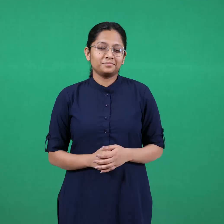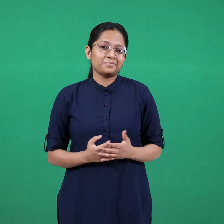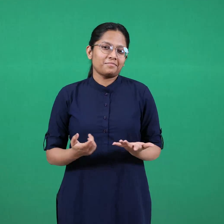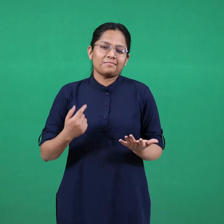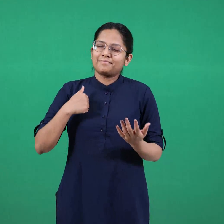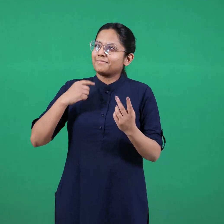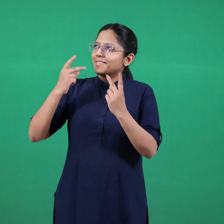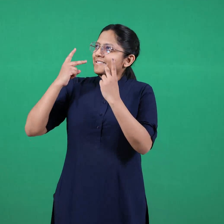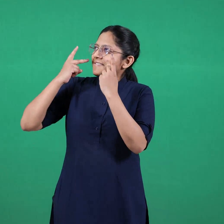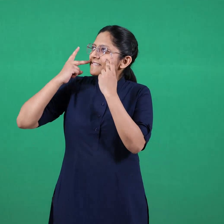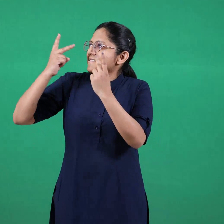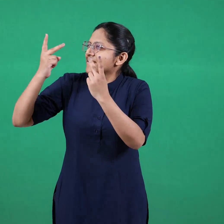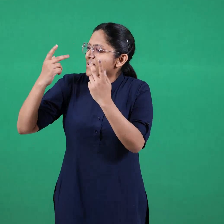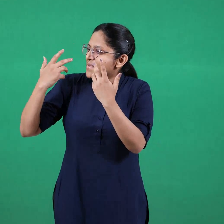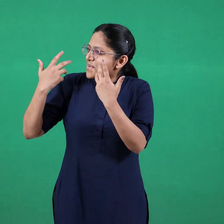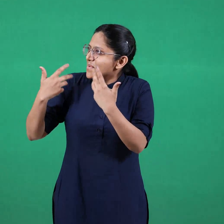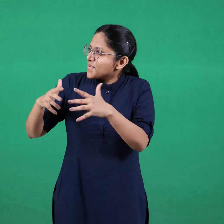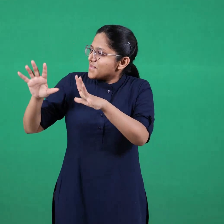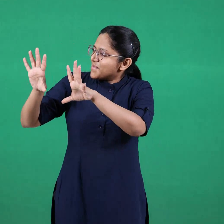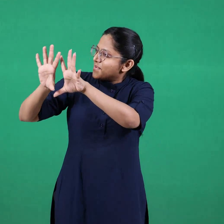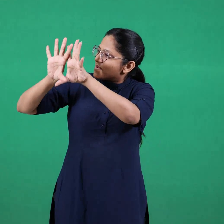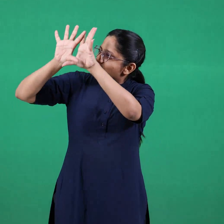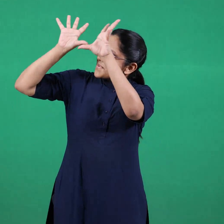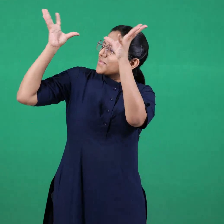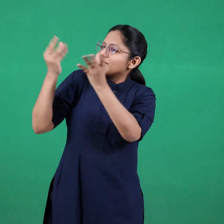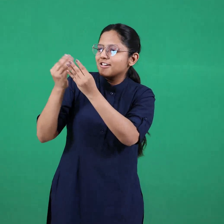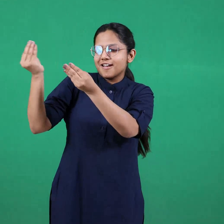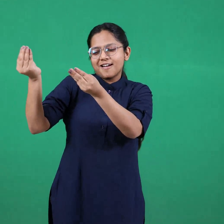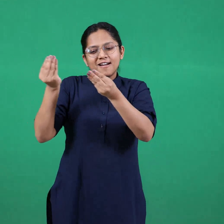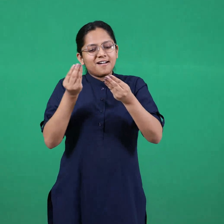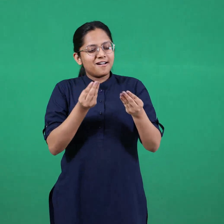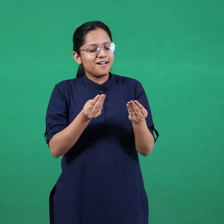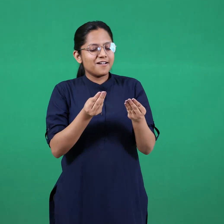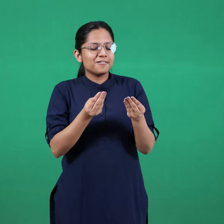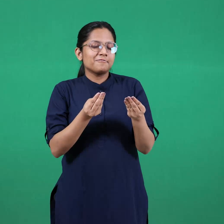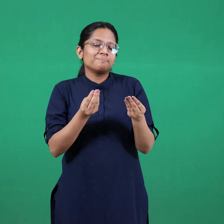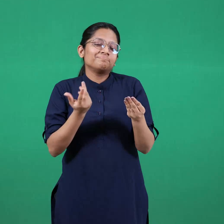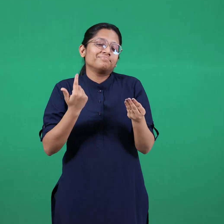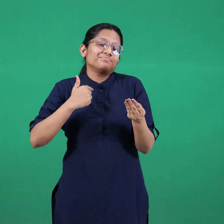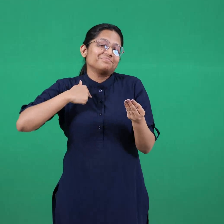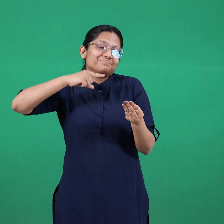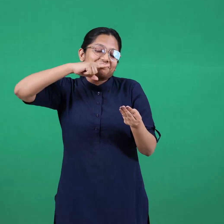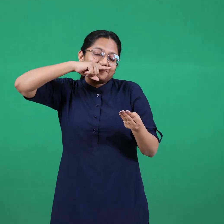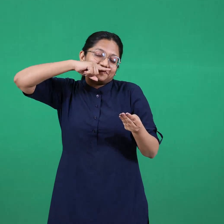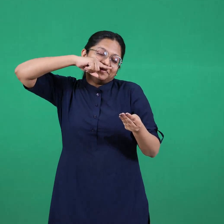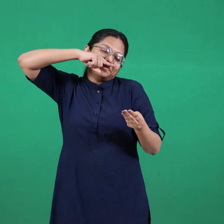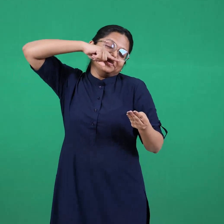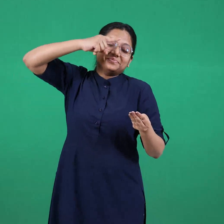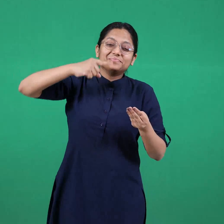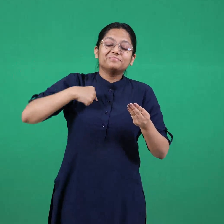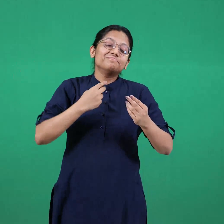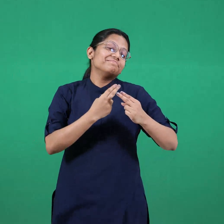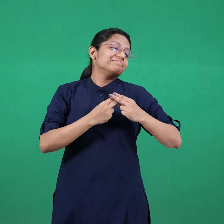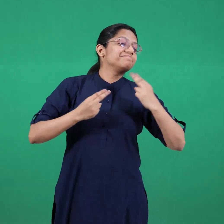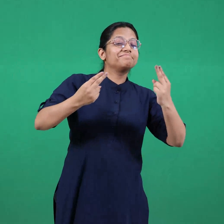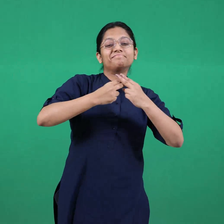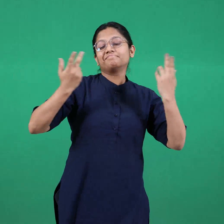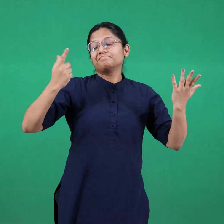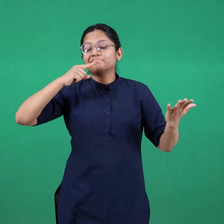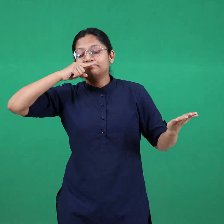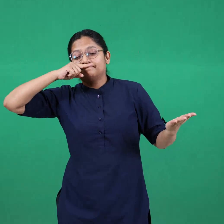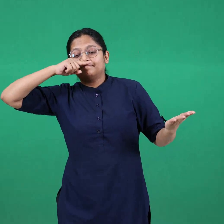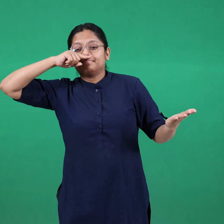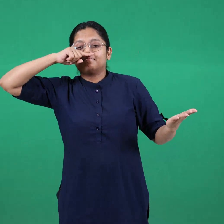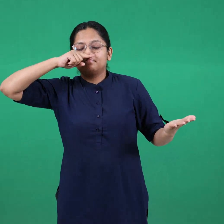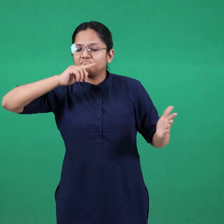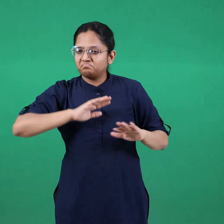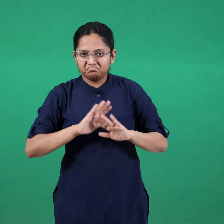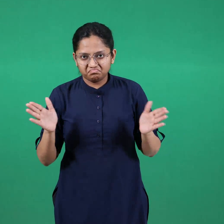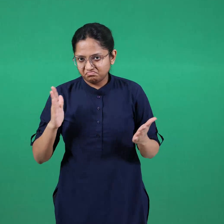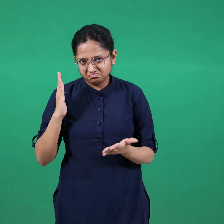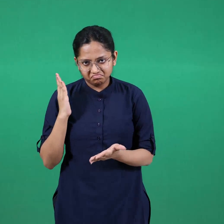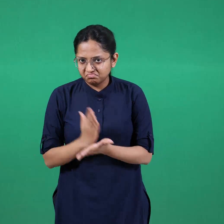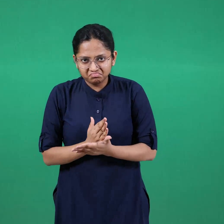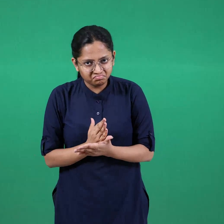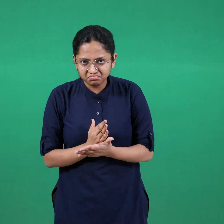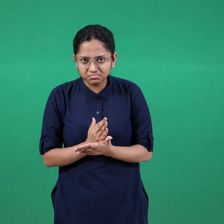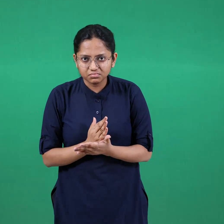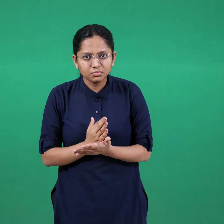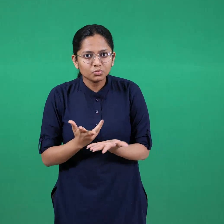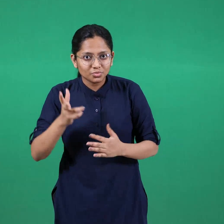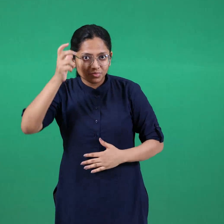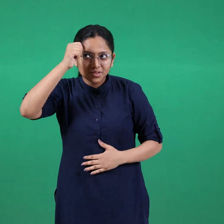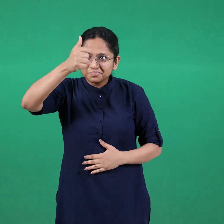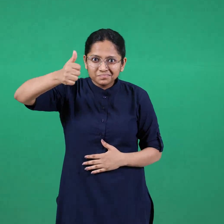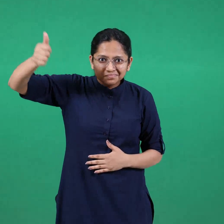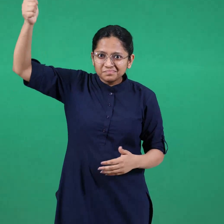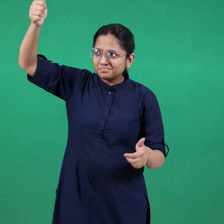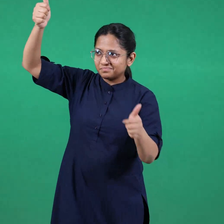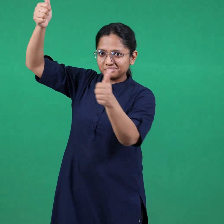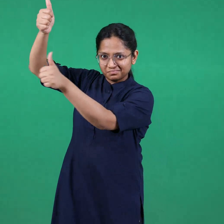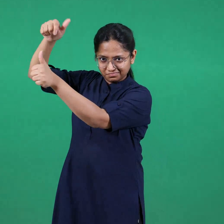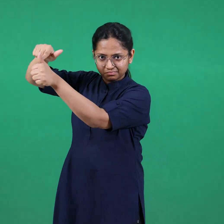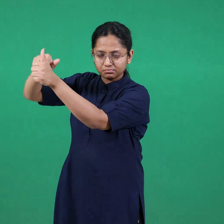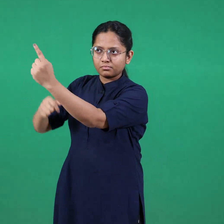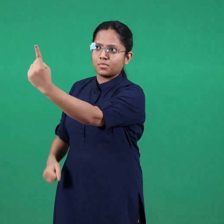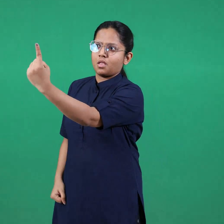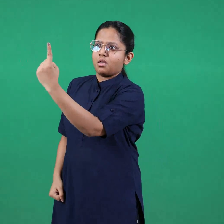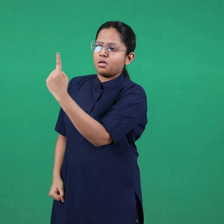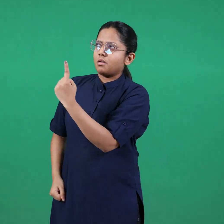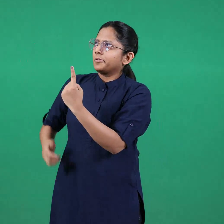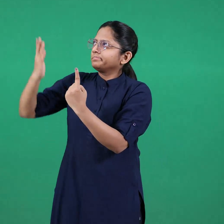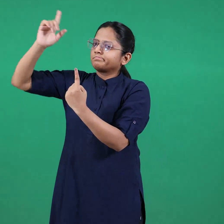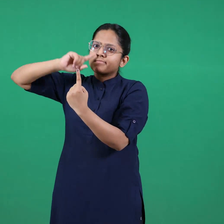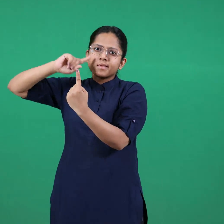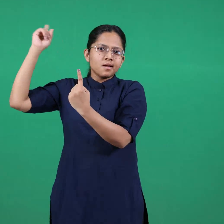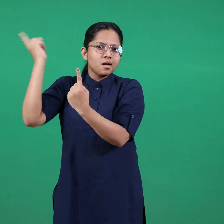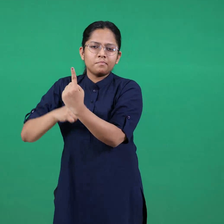or because of these surpassingly great revelations.